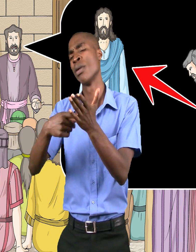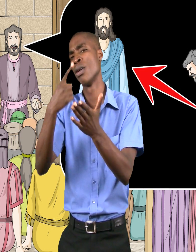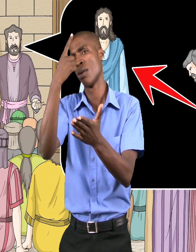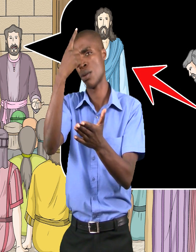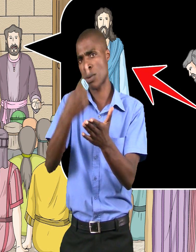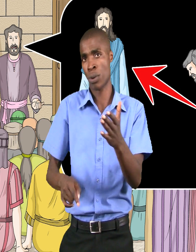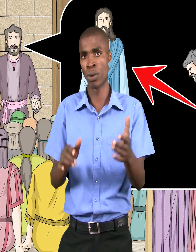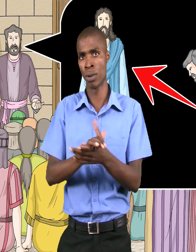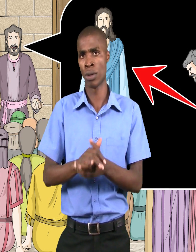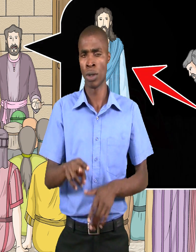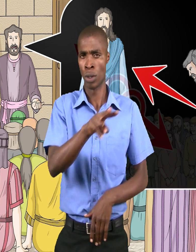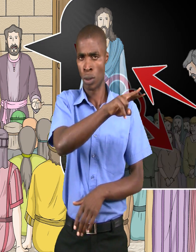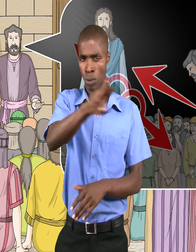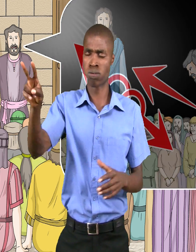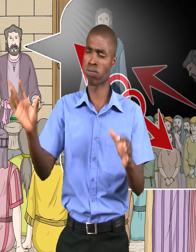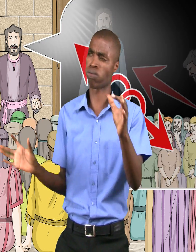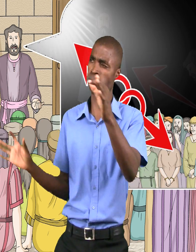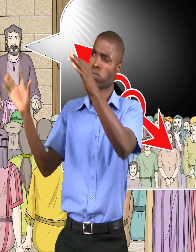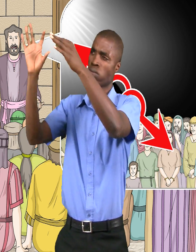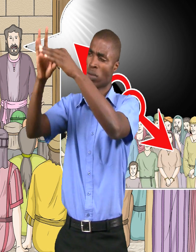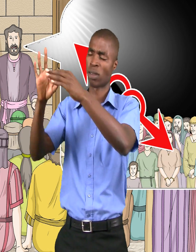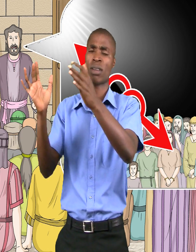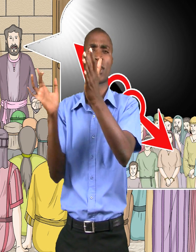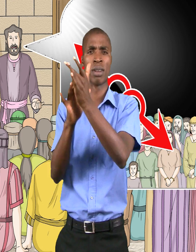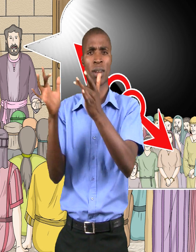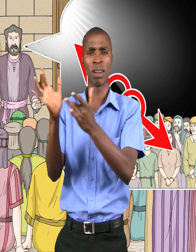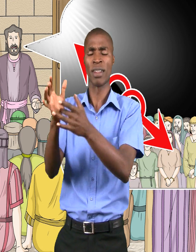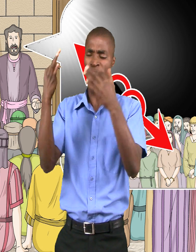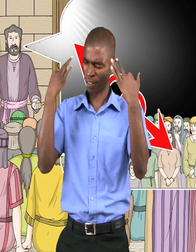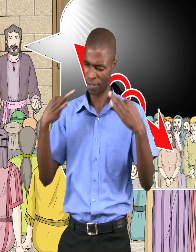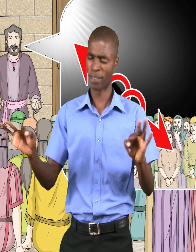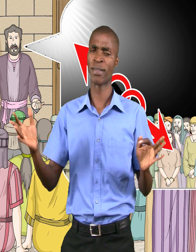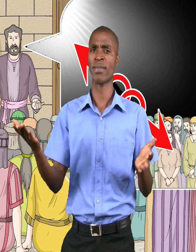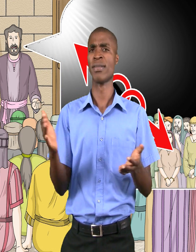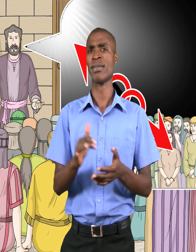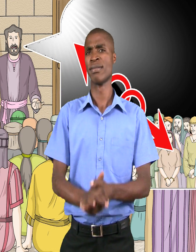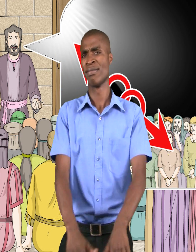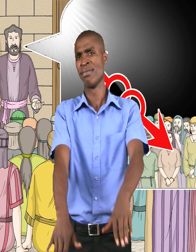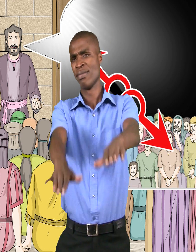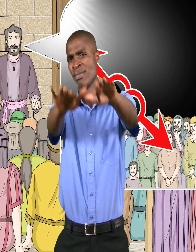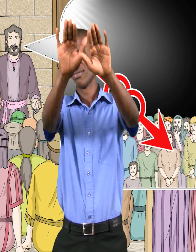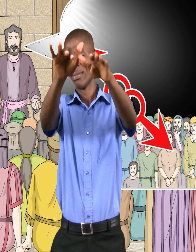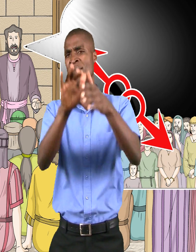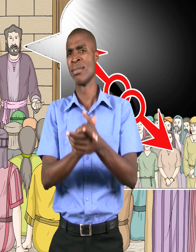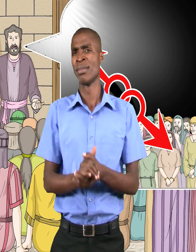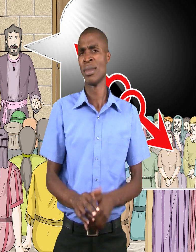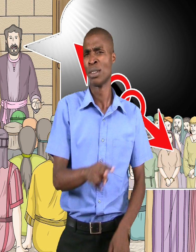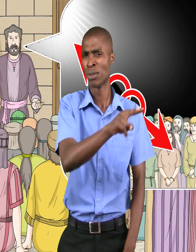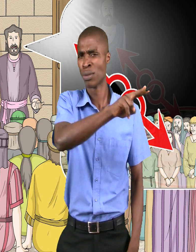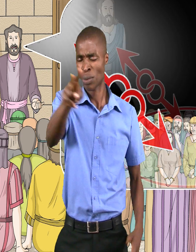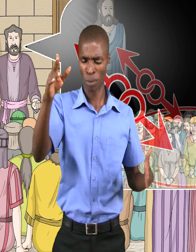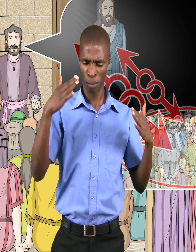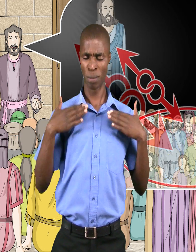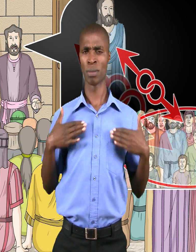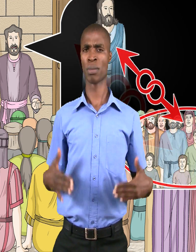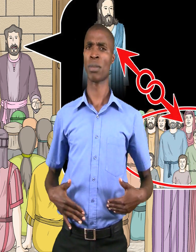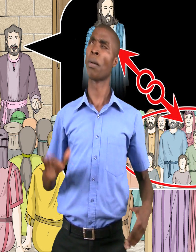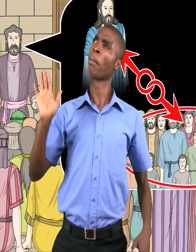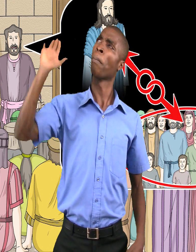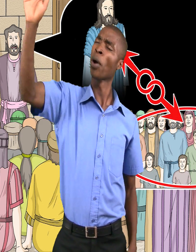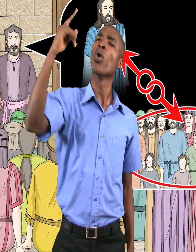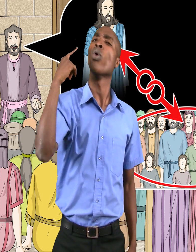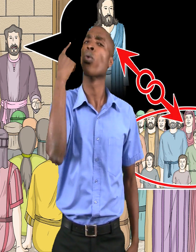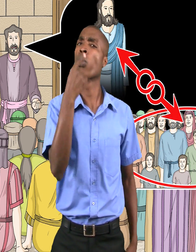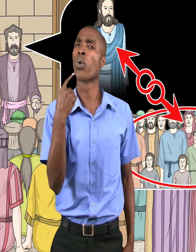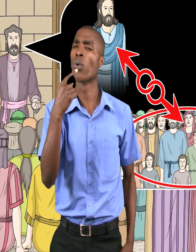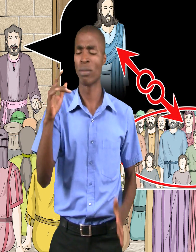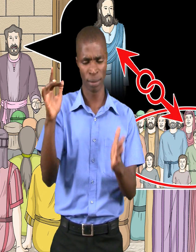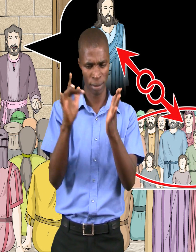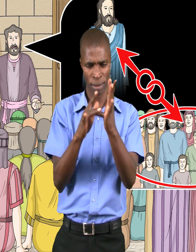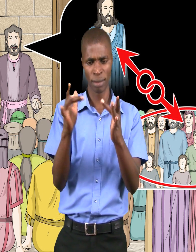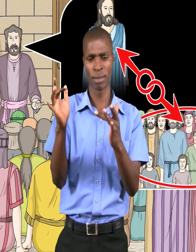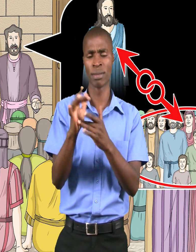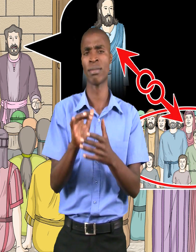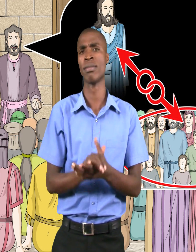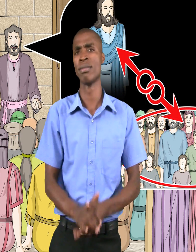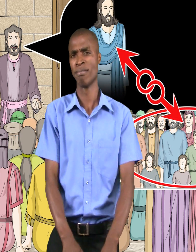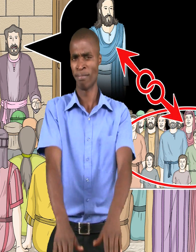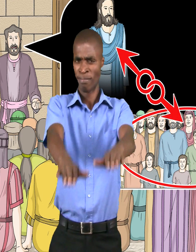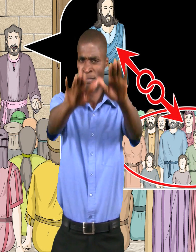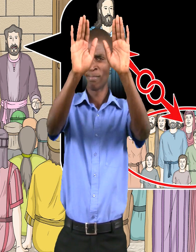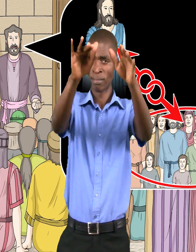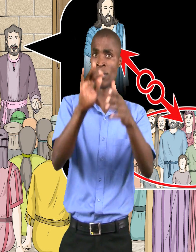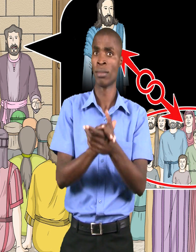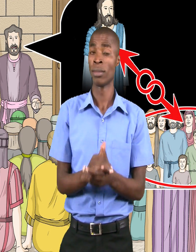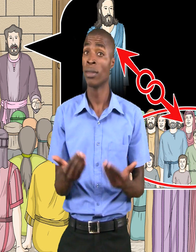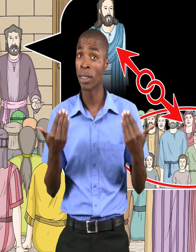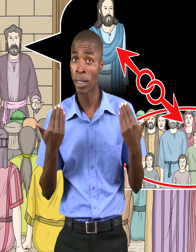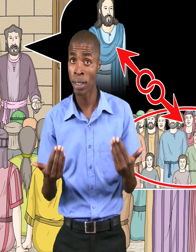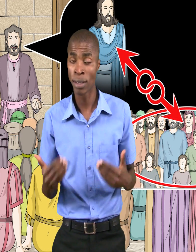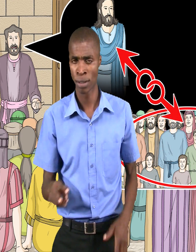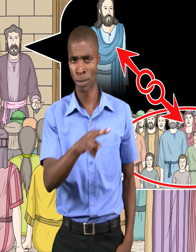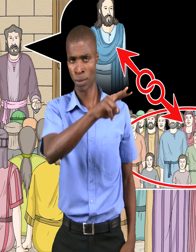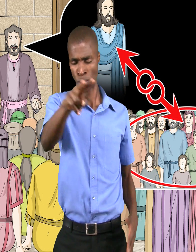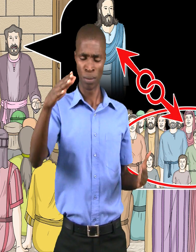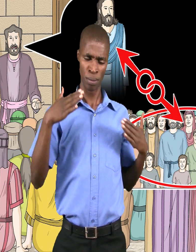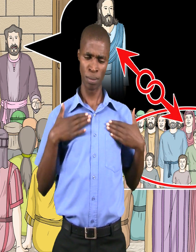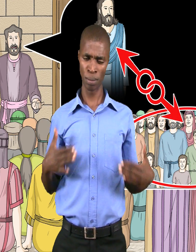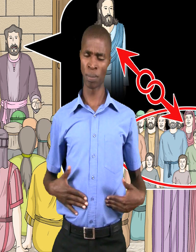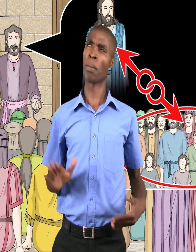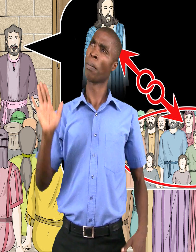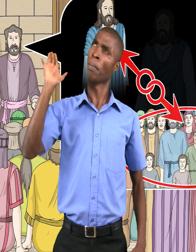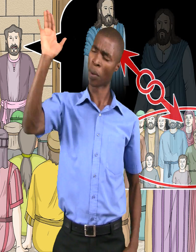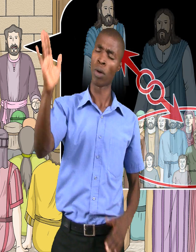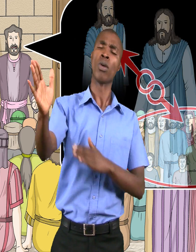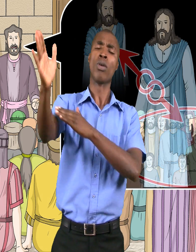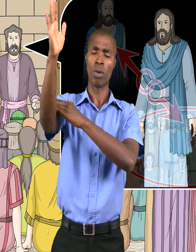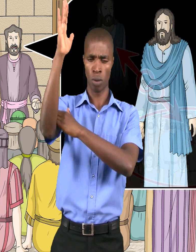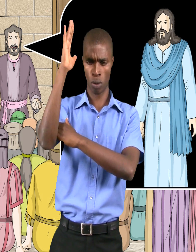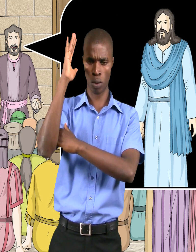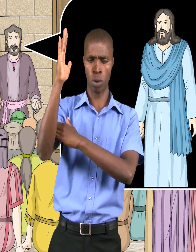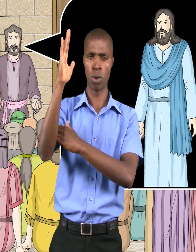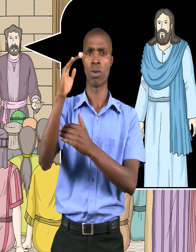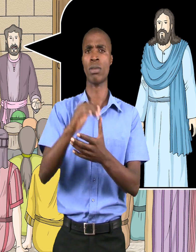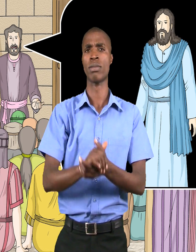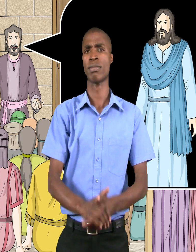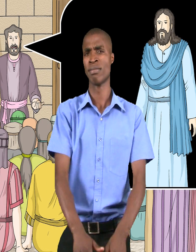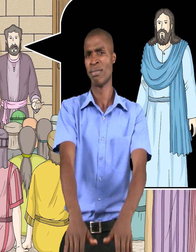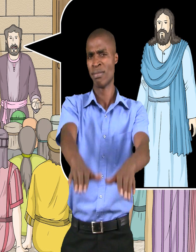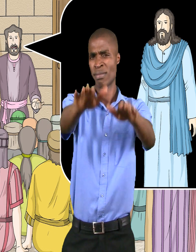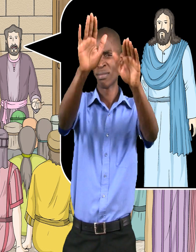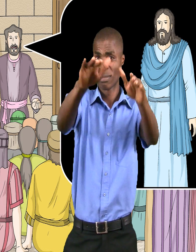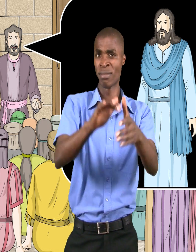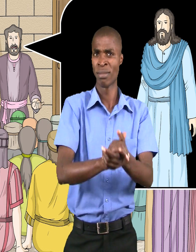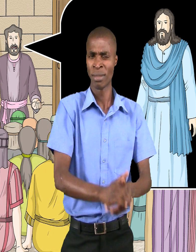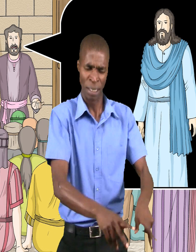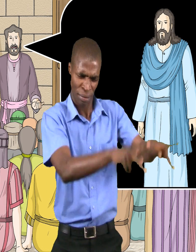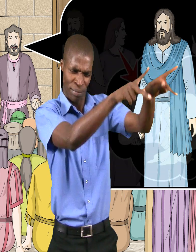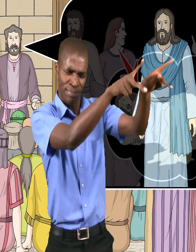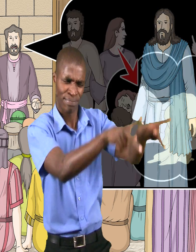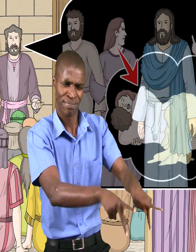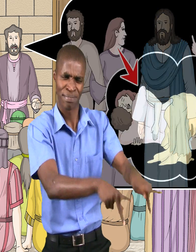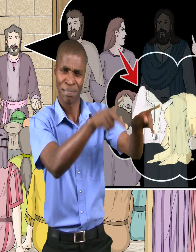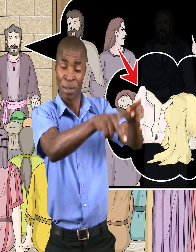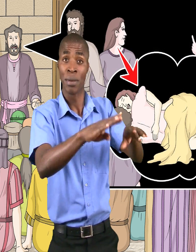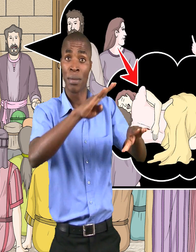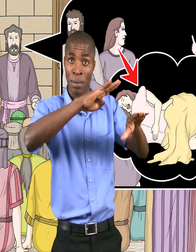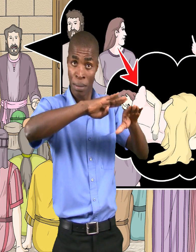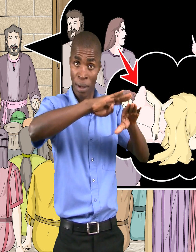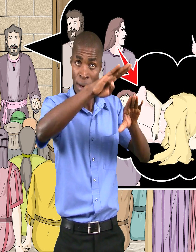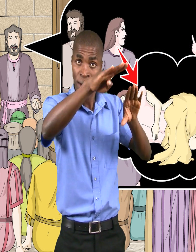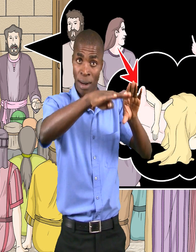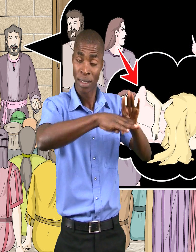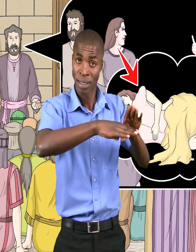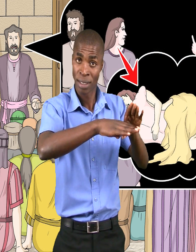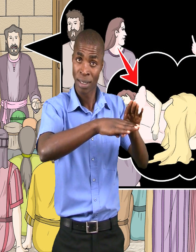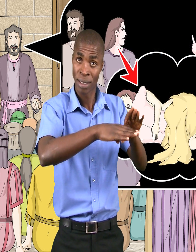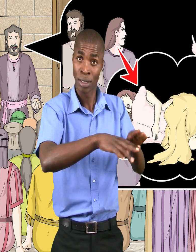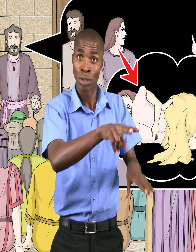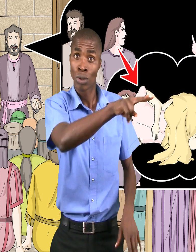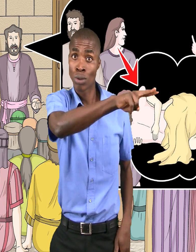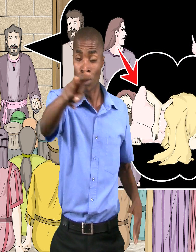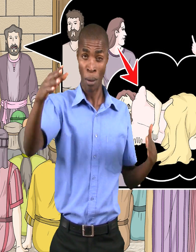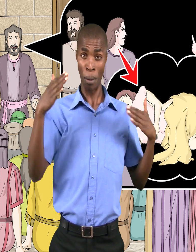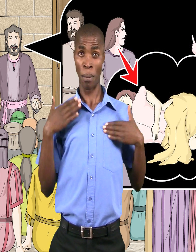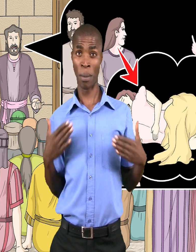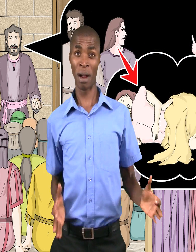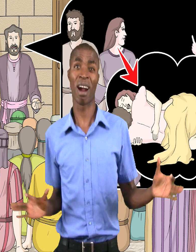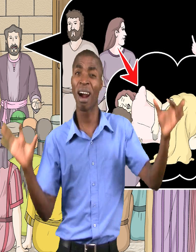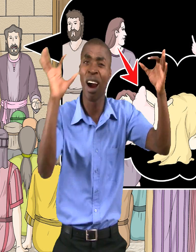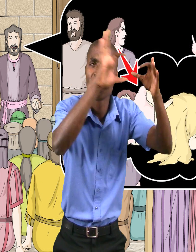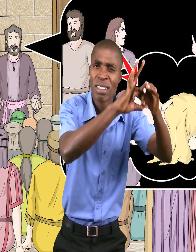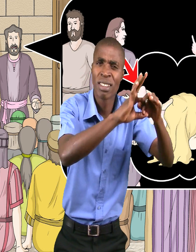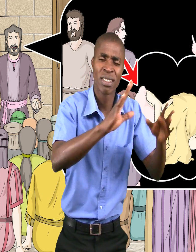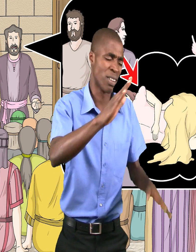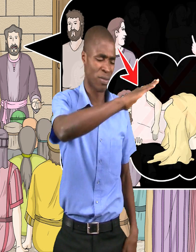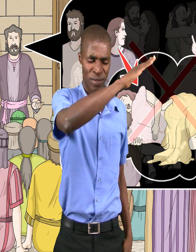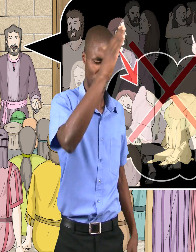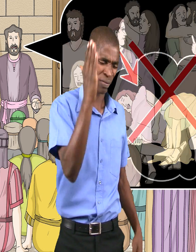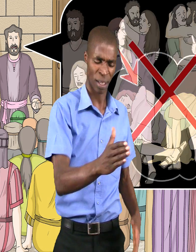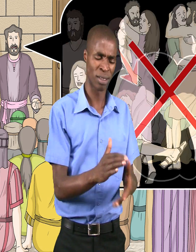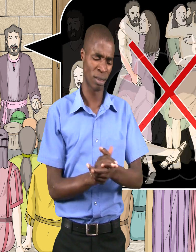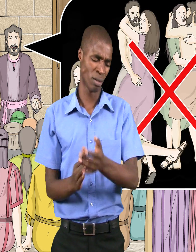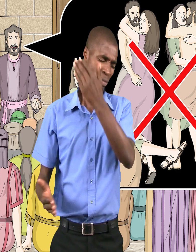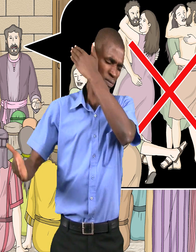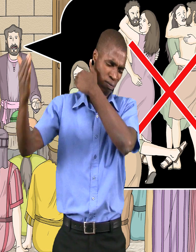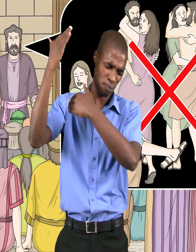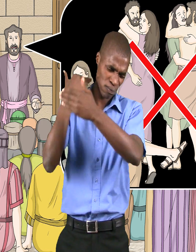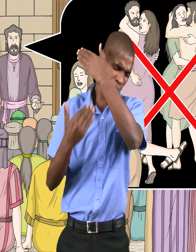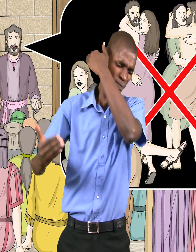Do you not know that your bodies are members of Christ? Shall I then take the members of Christ and unite them with a prostitute?